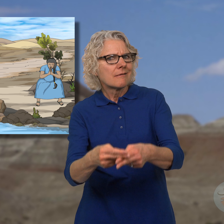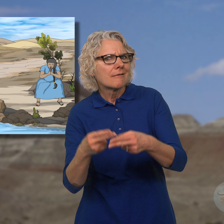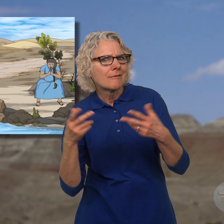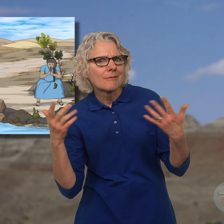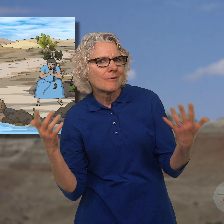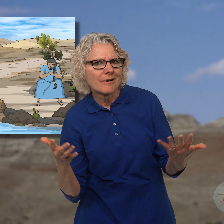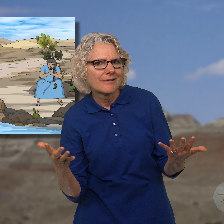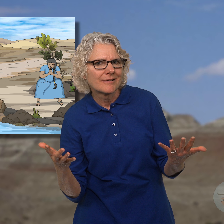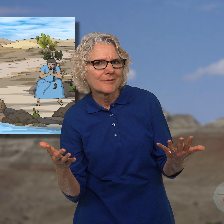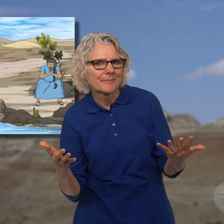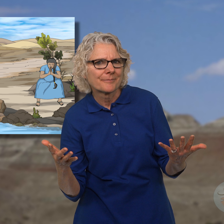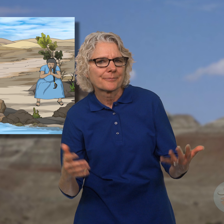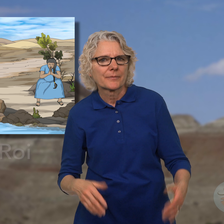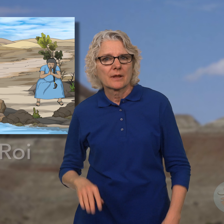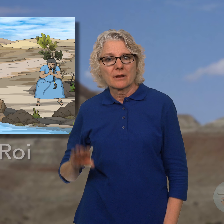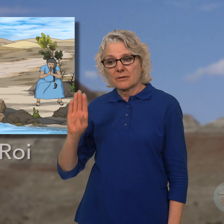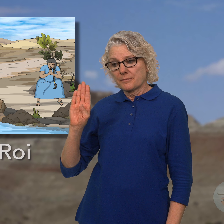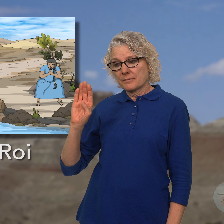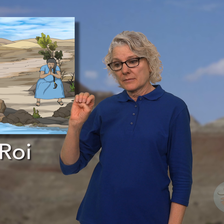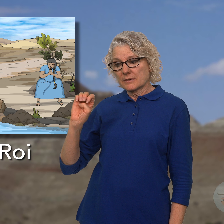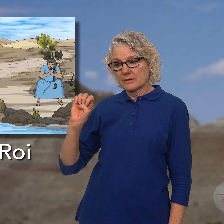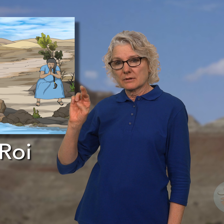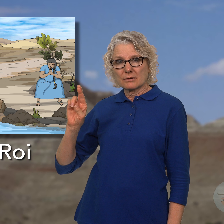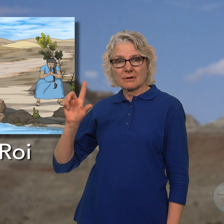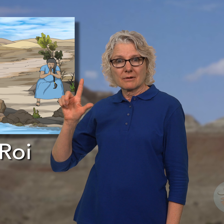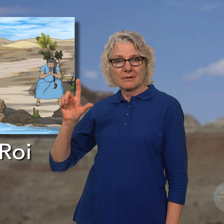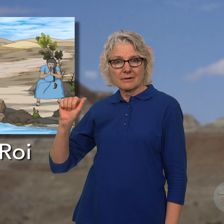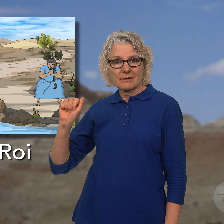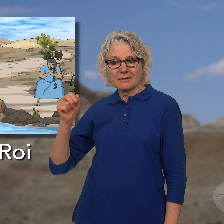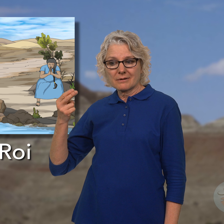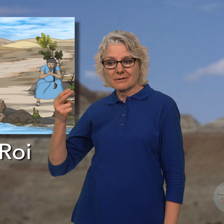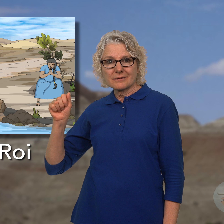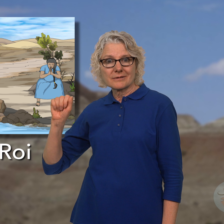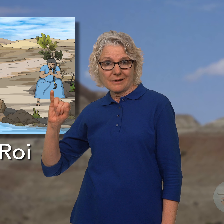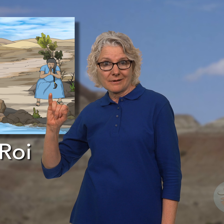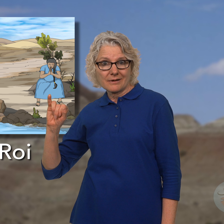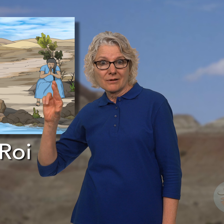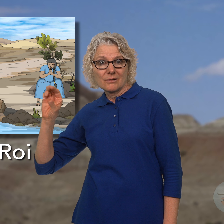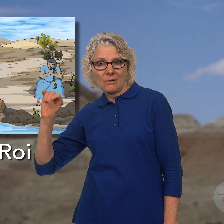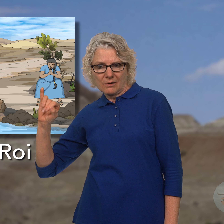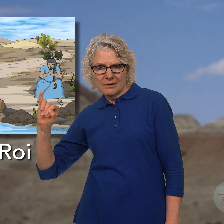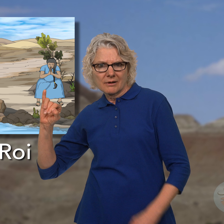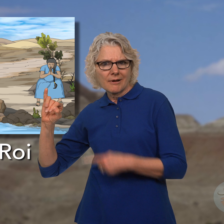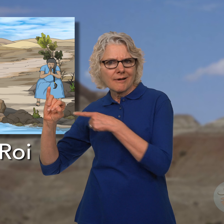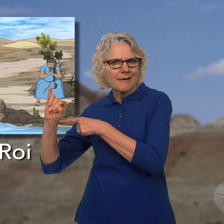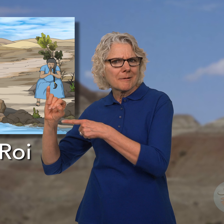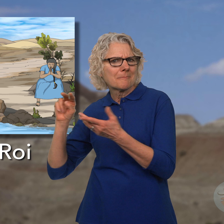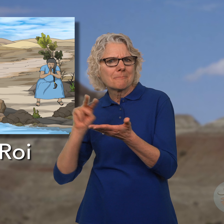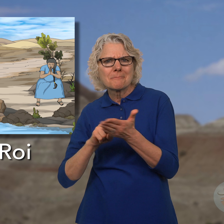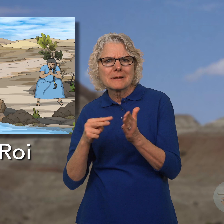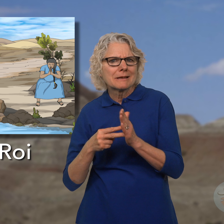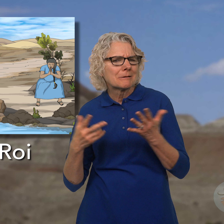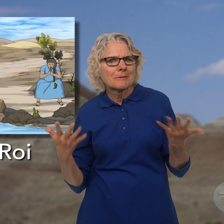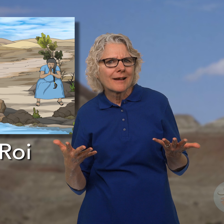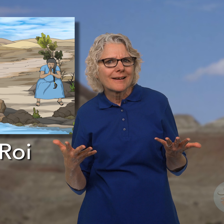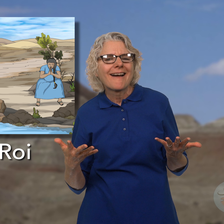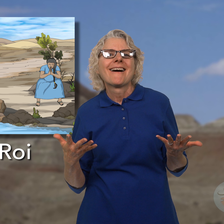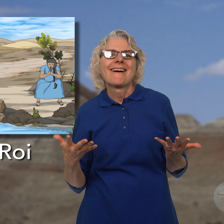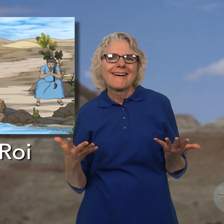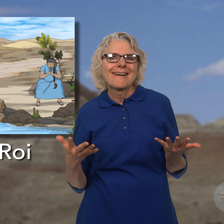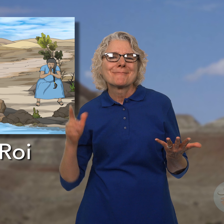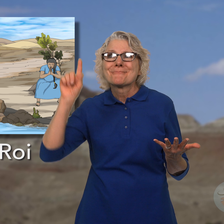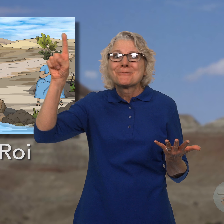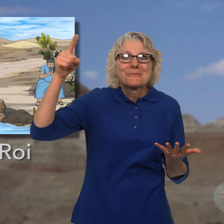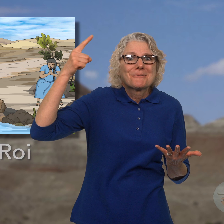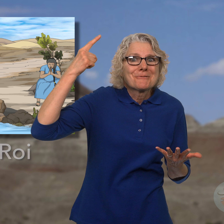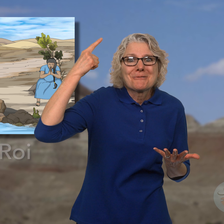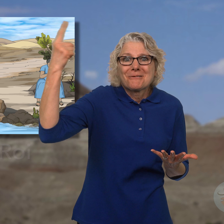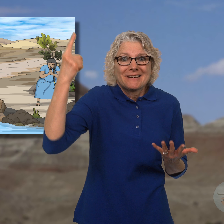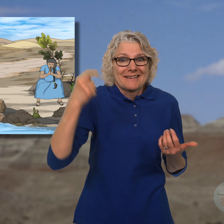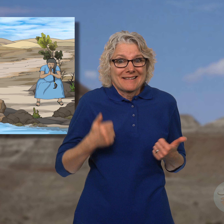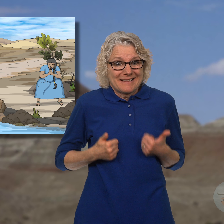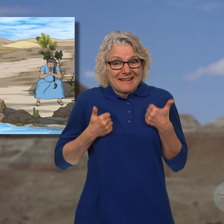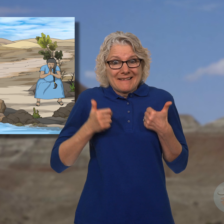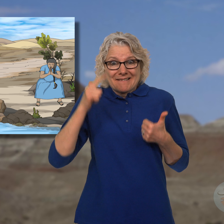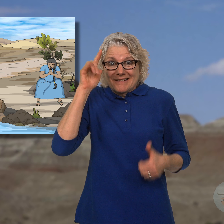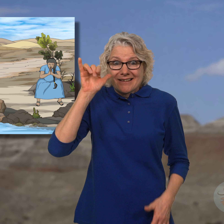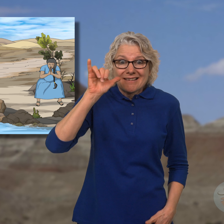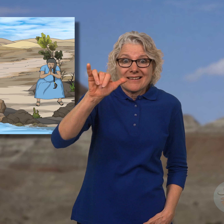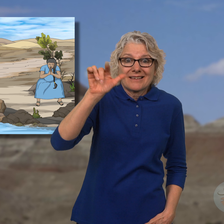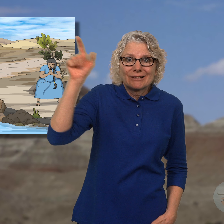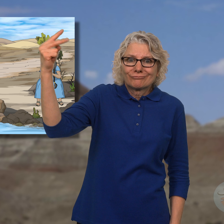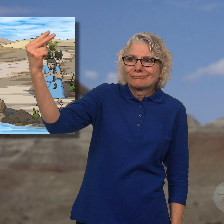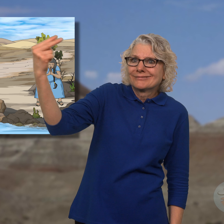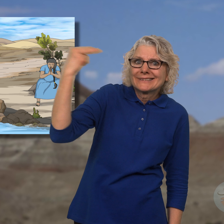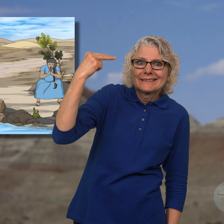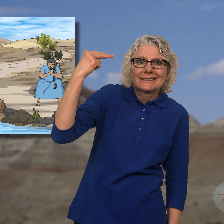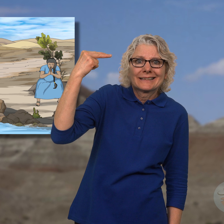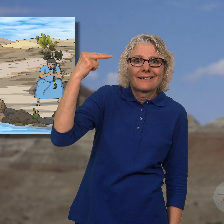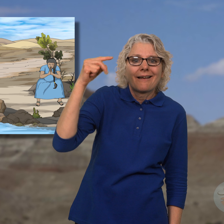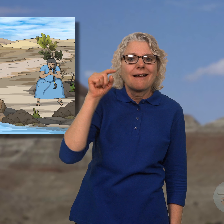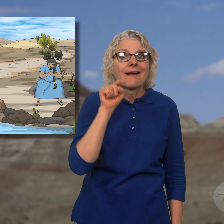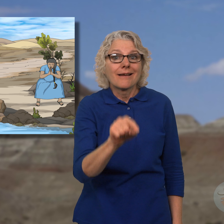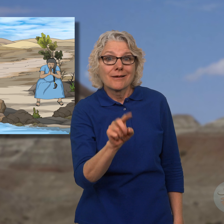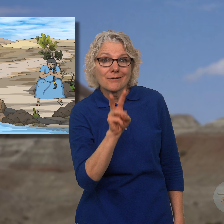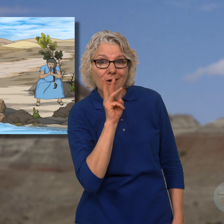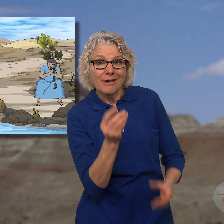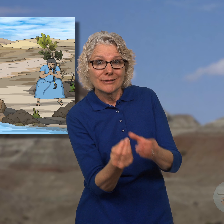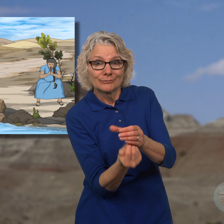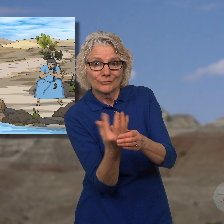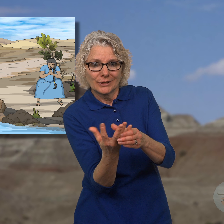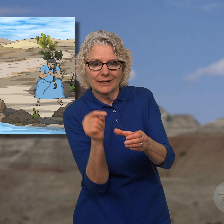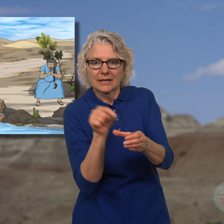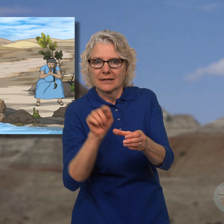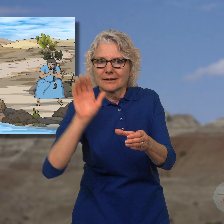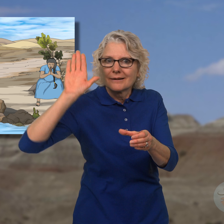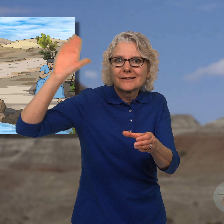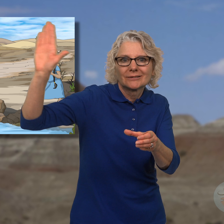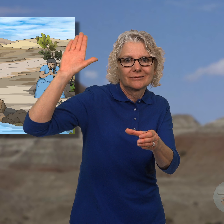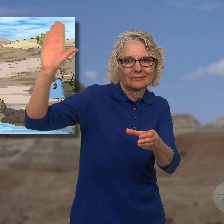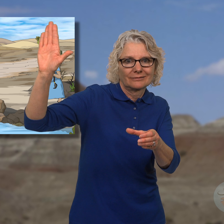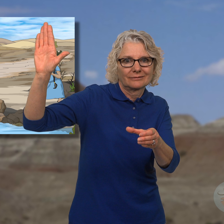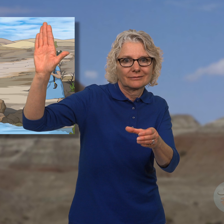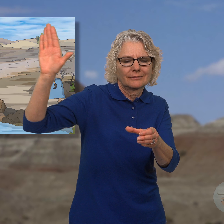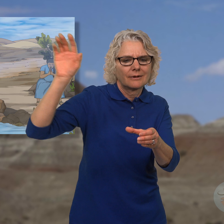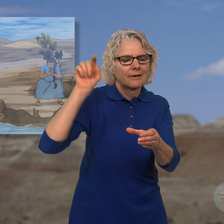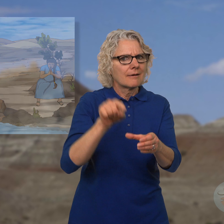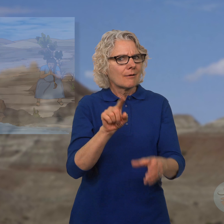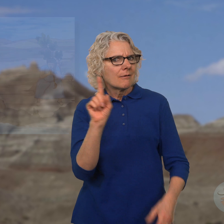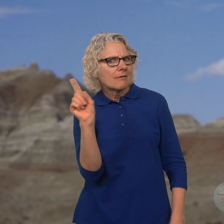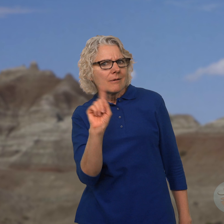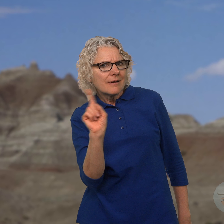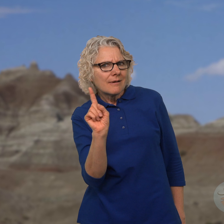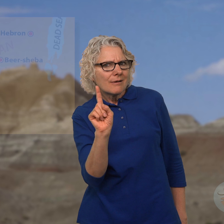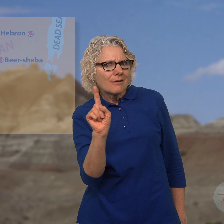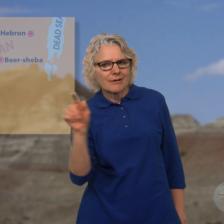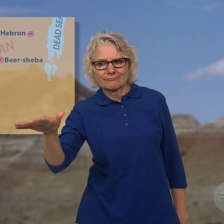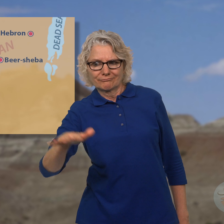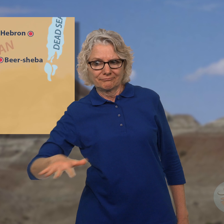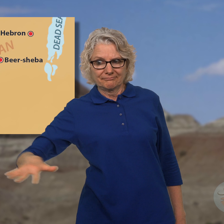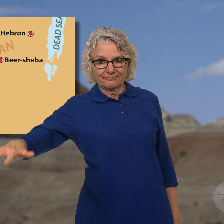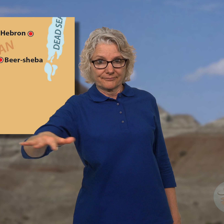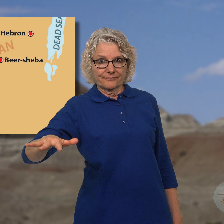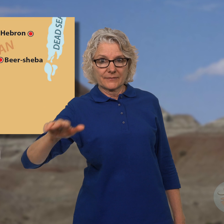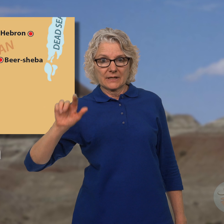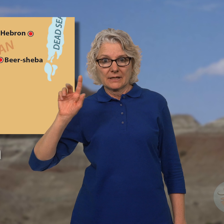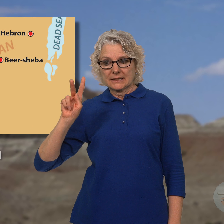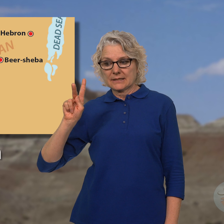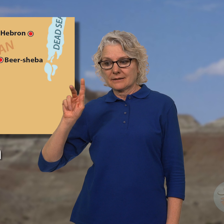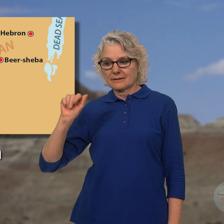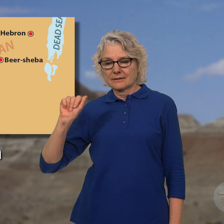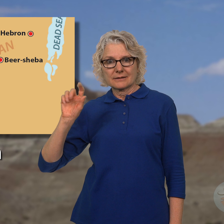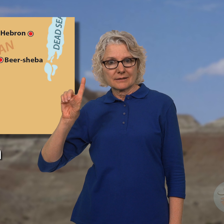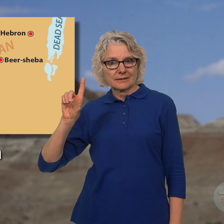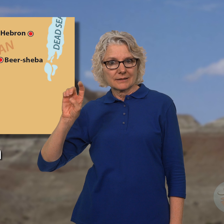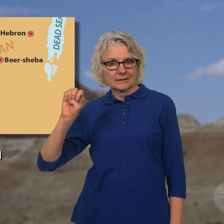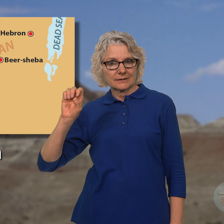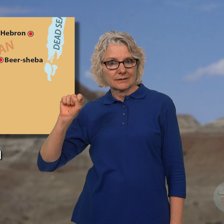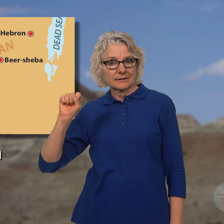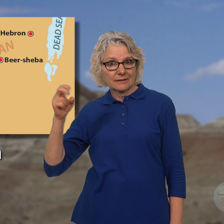Therefore the well was called Beer-lahai-roi.